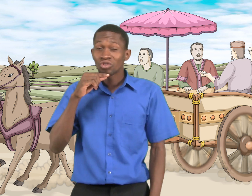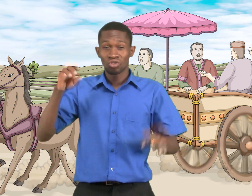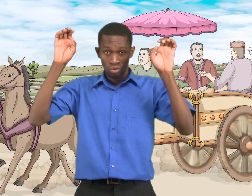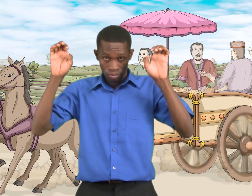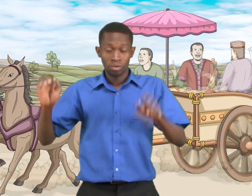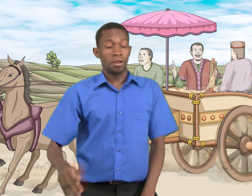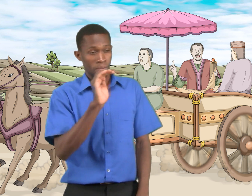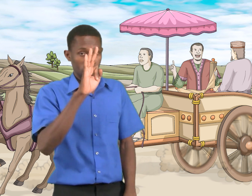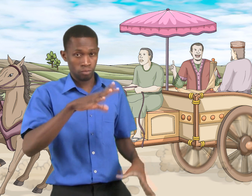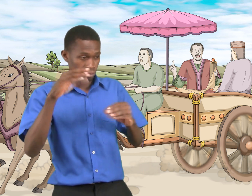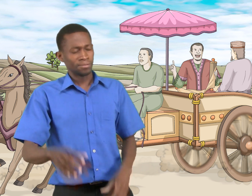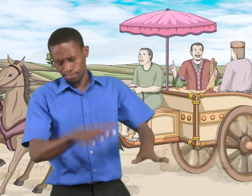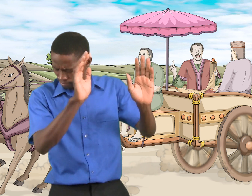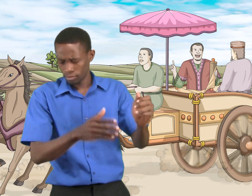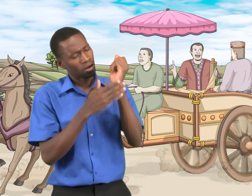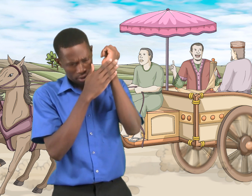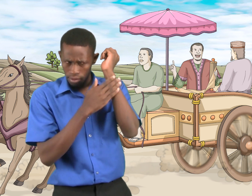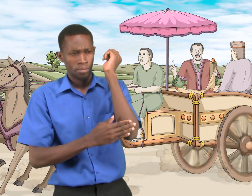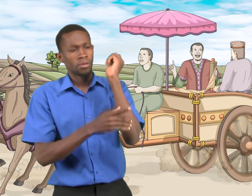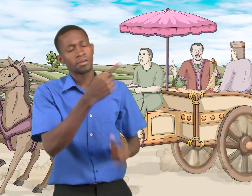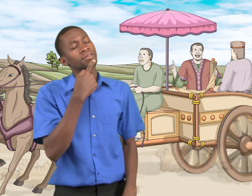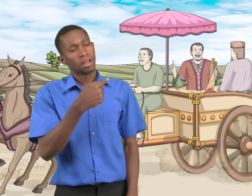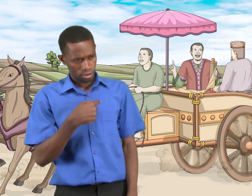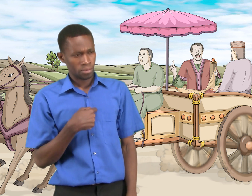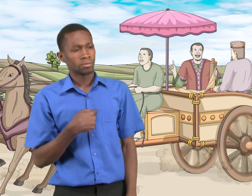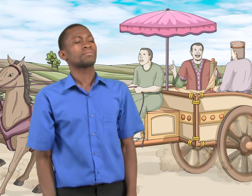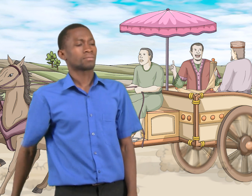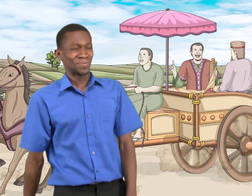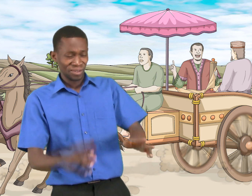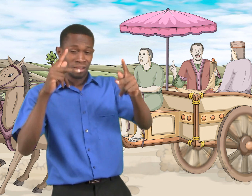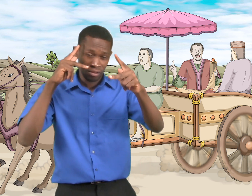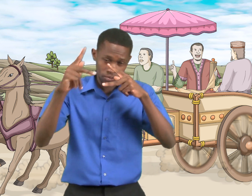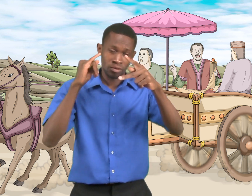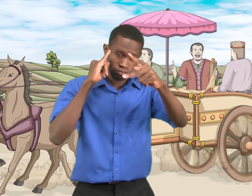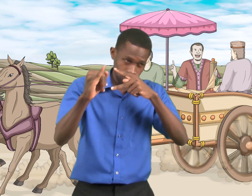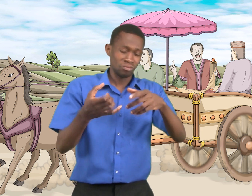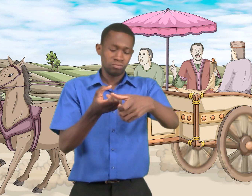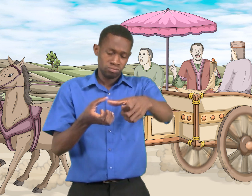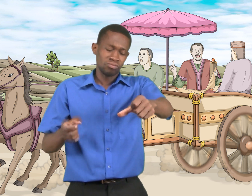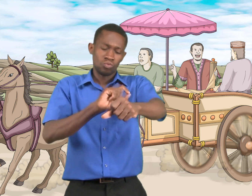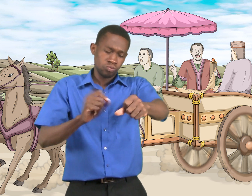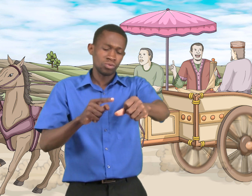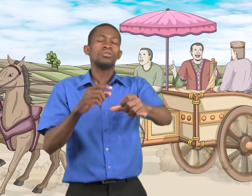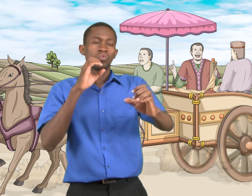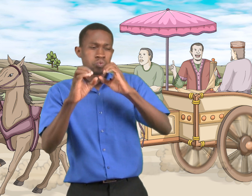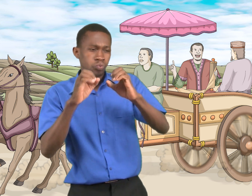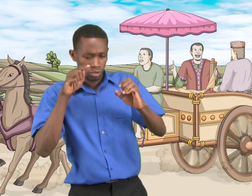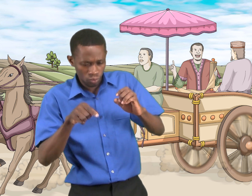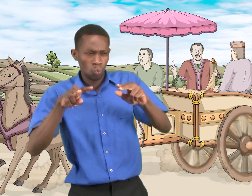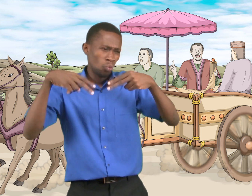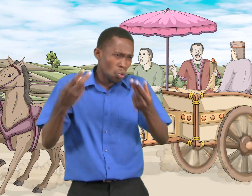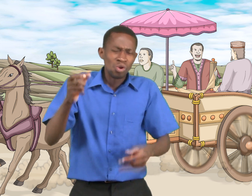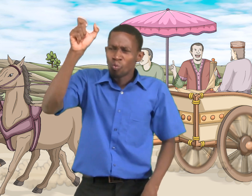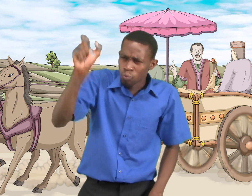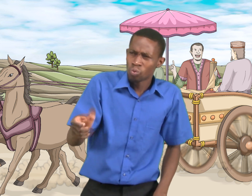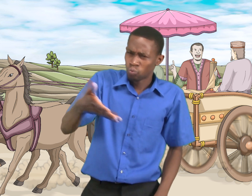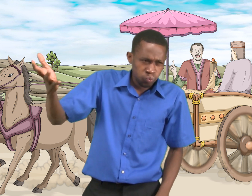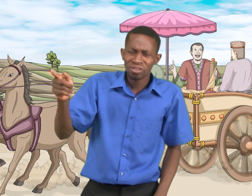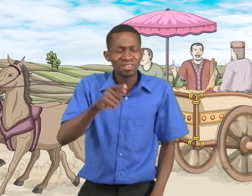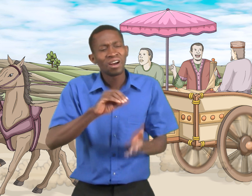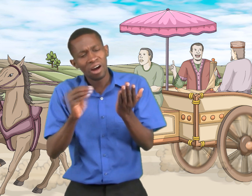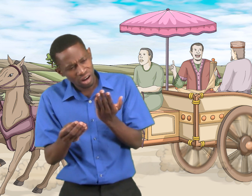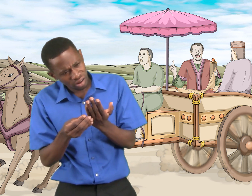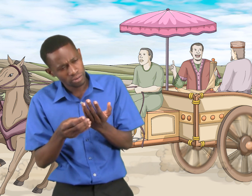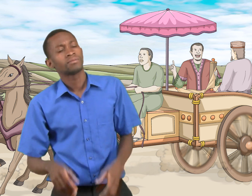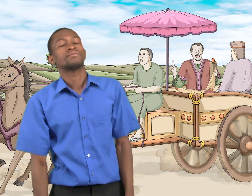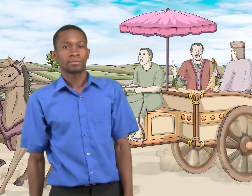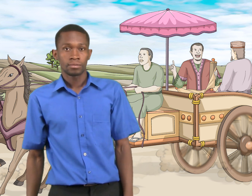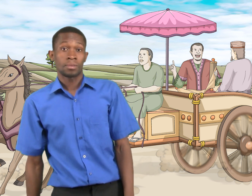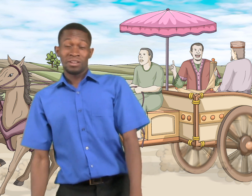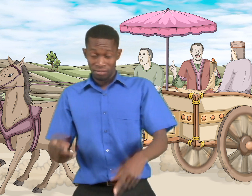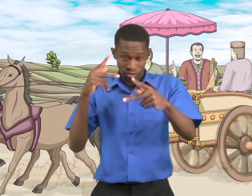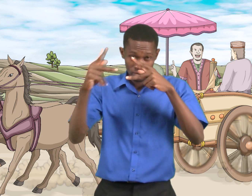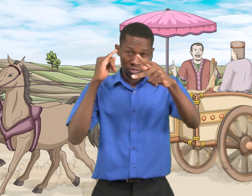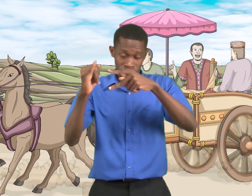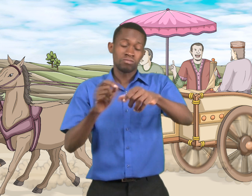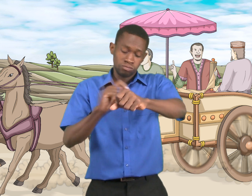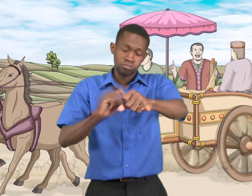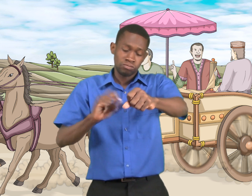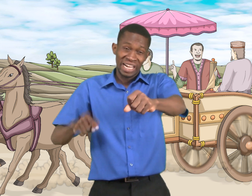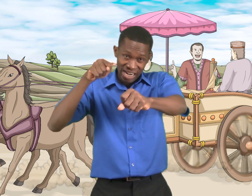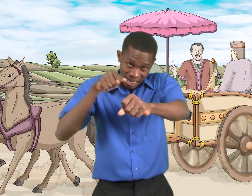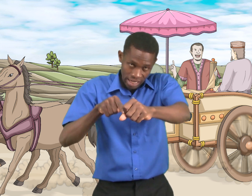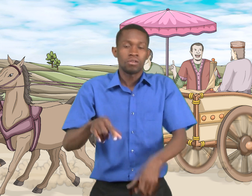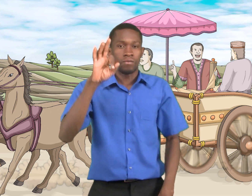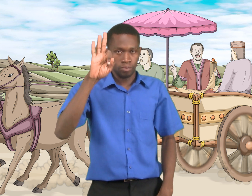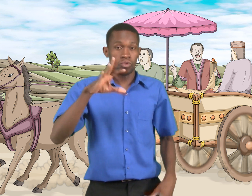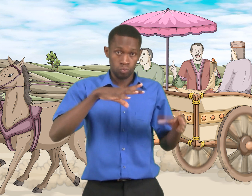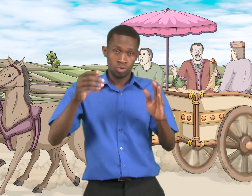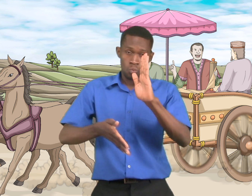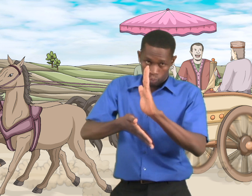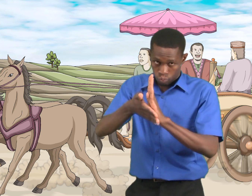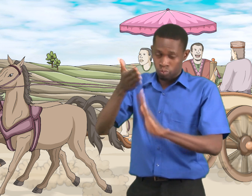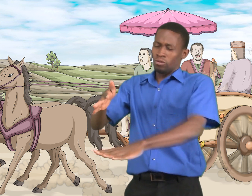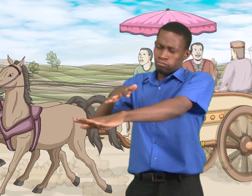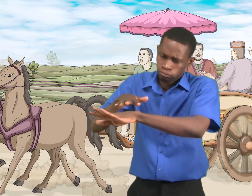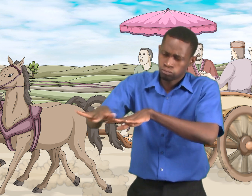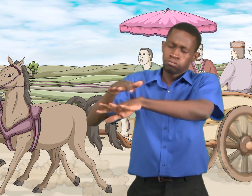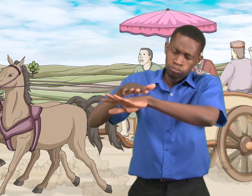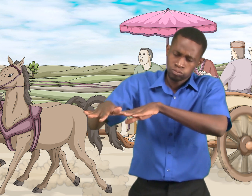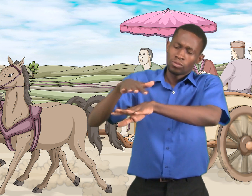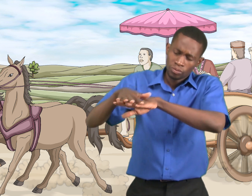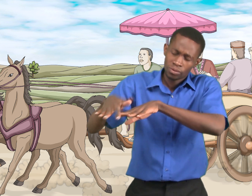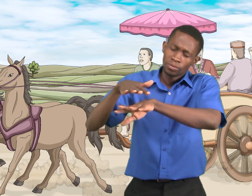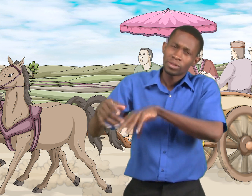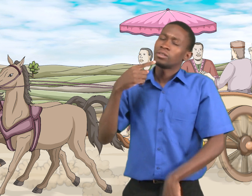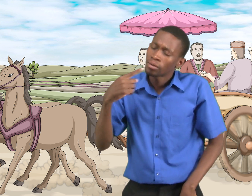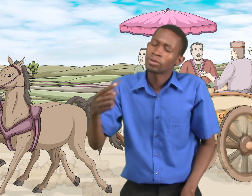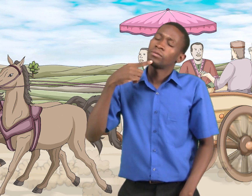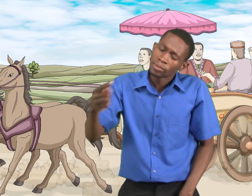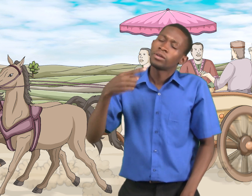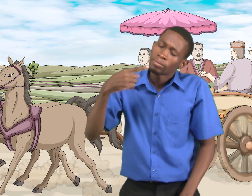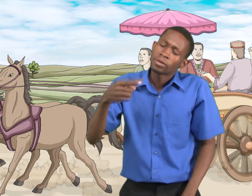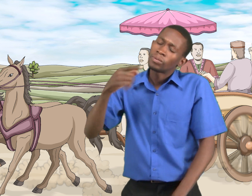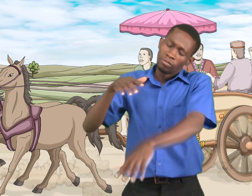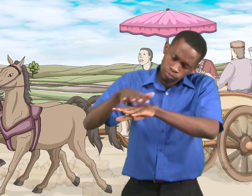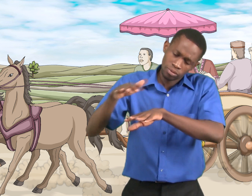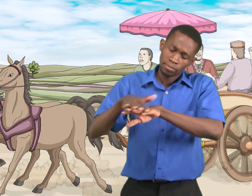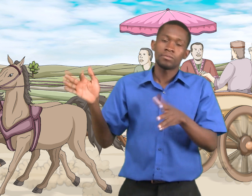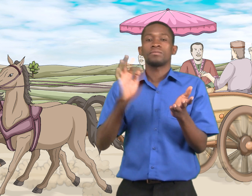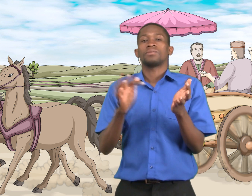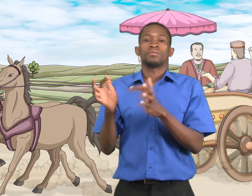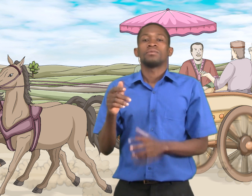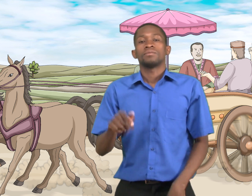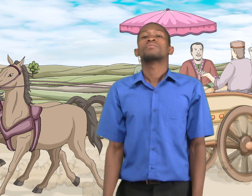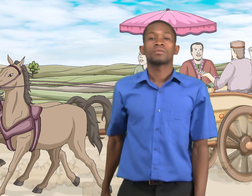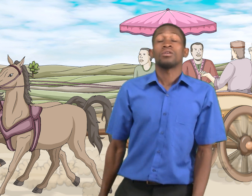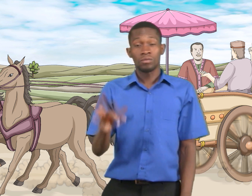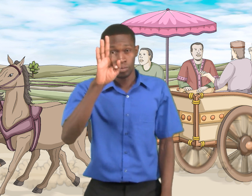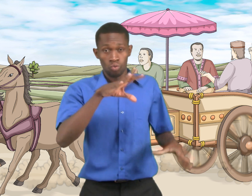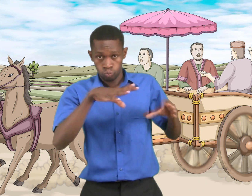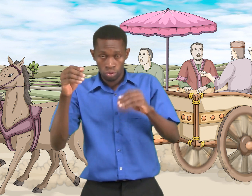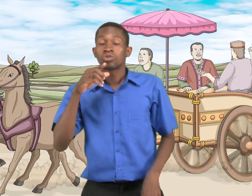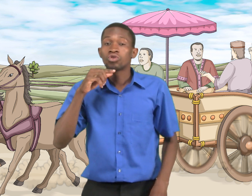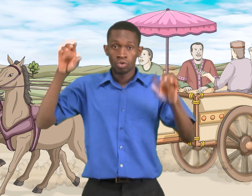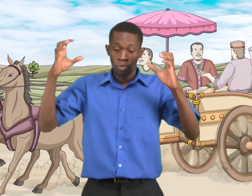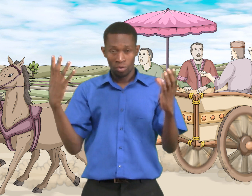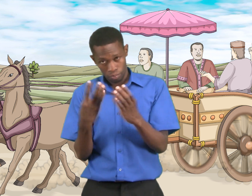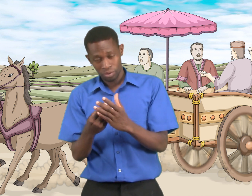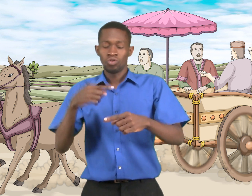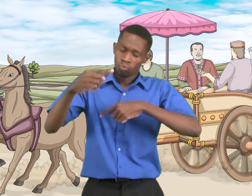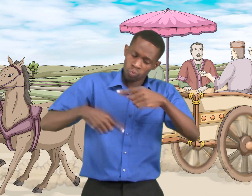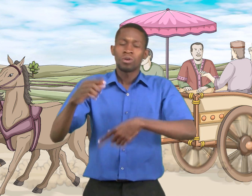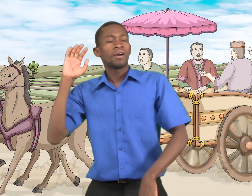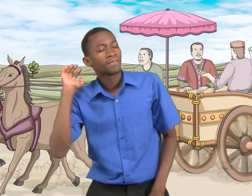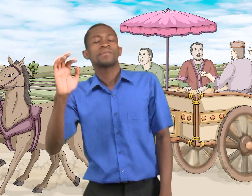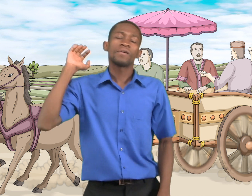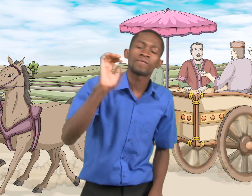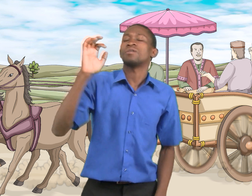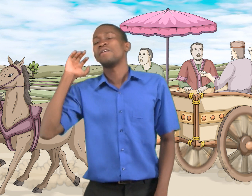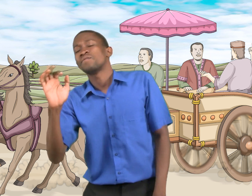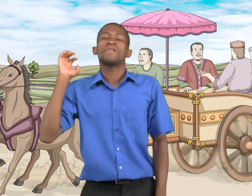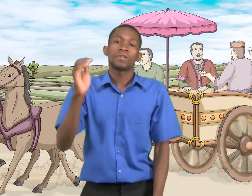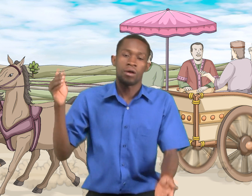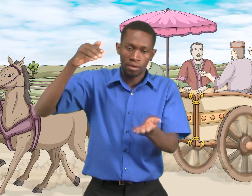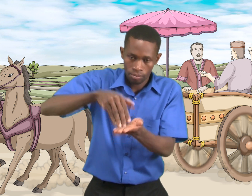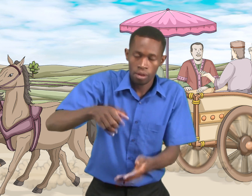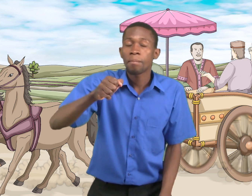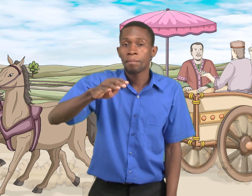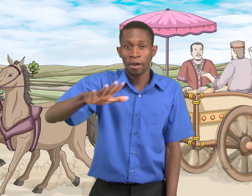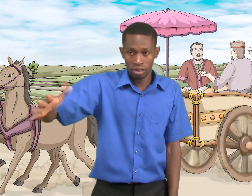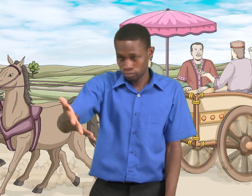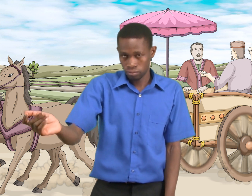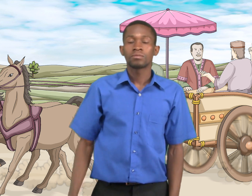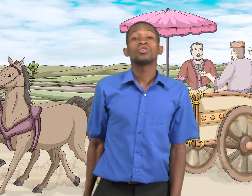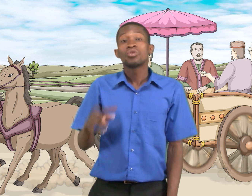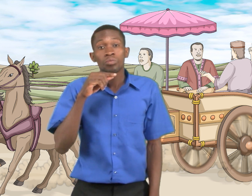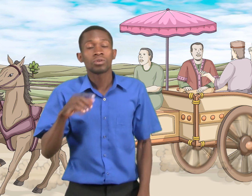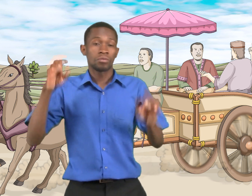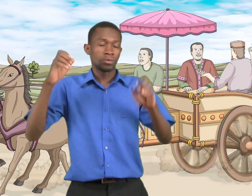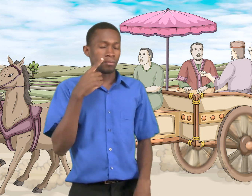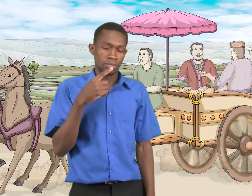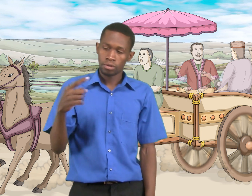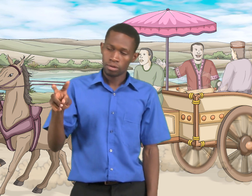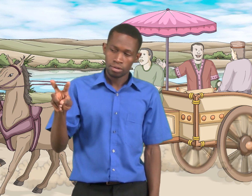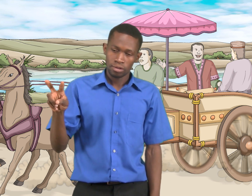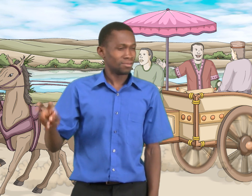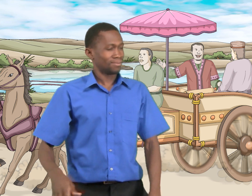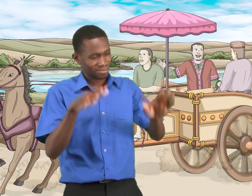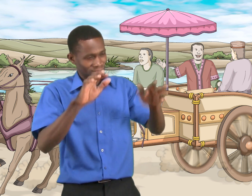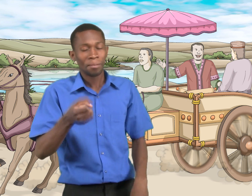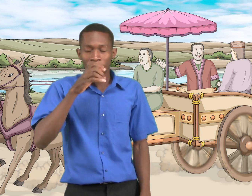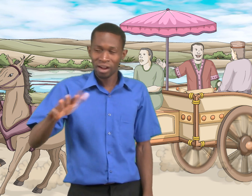“Tell me,” said the eunuch, “who is the prophet talking about, himself or someone else?” Then Philip began with this very Scripture and told him the good news about Jesus.